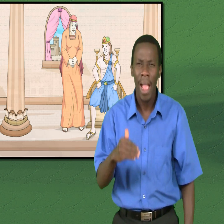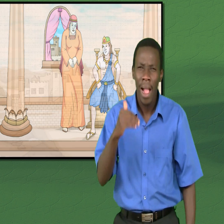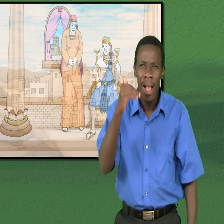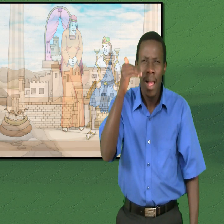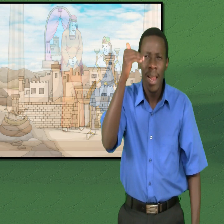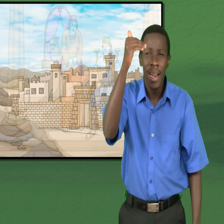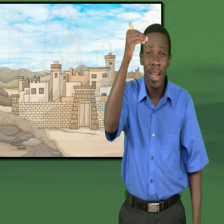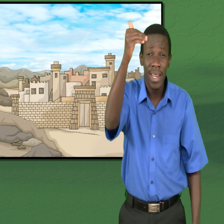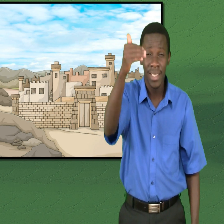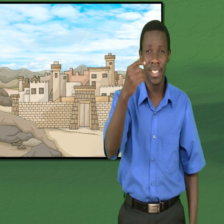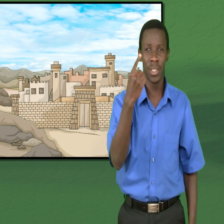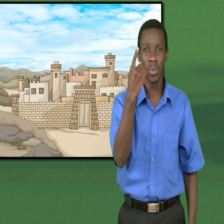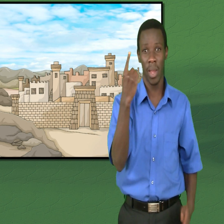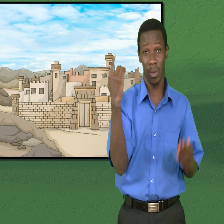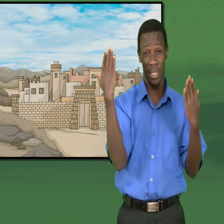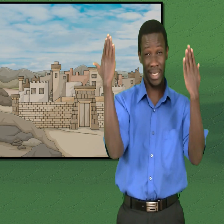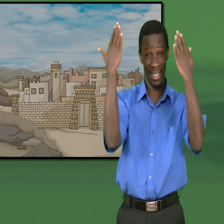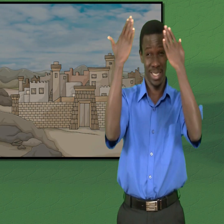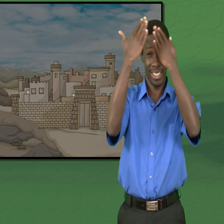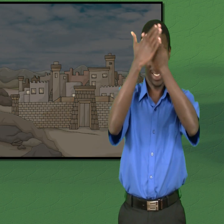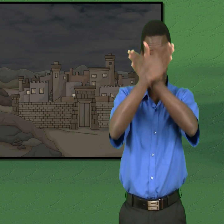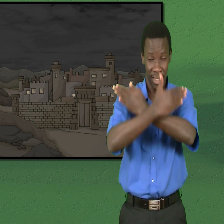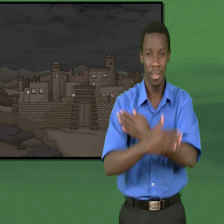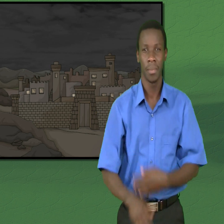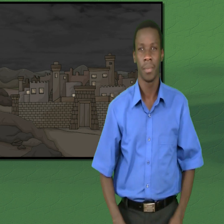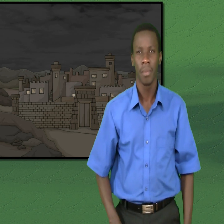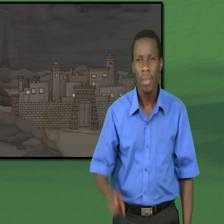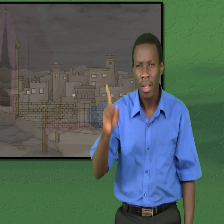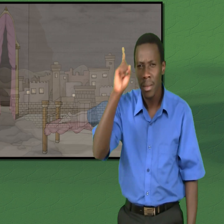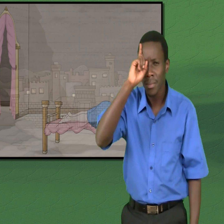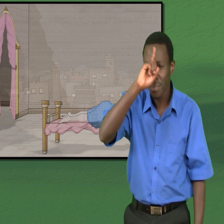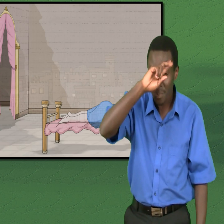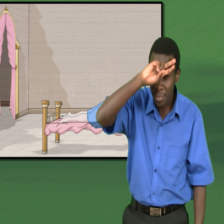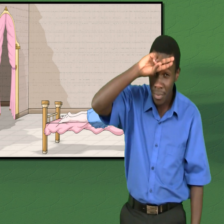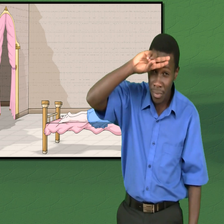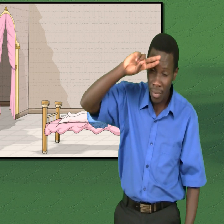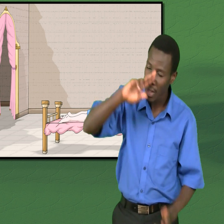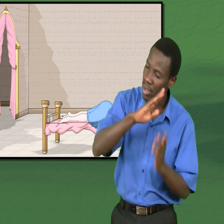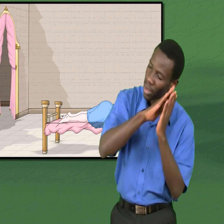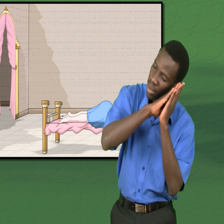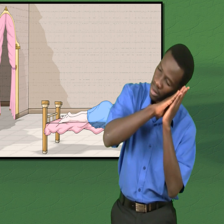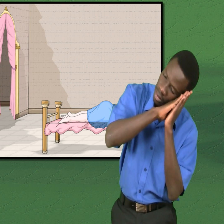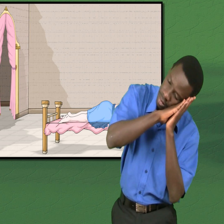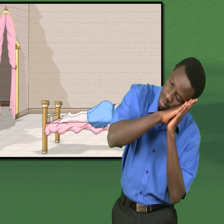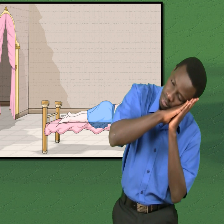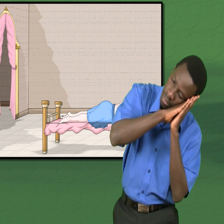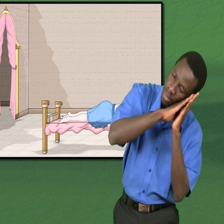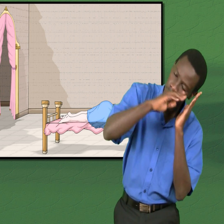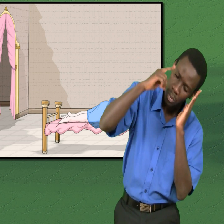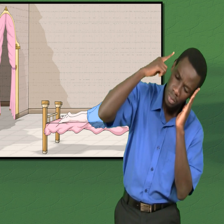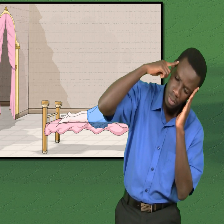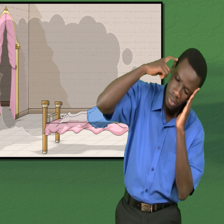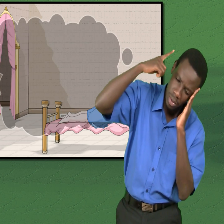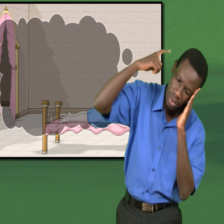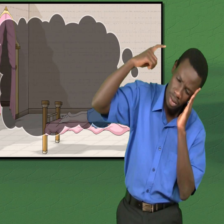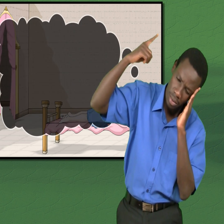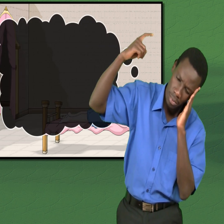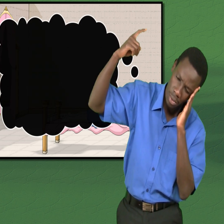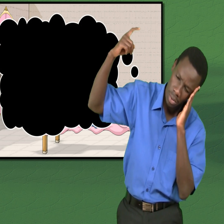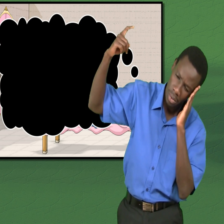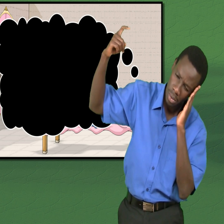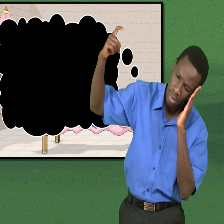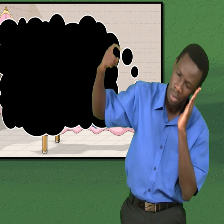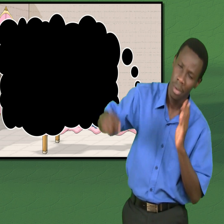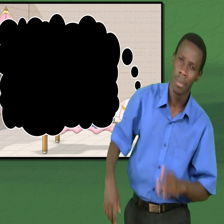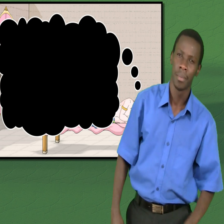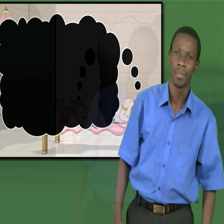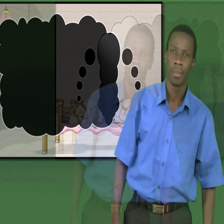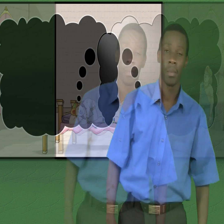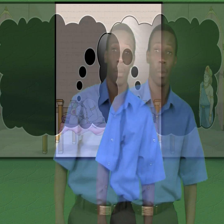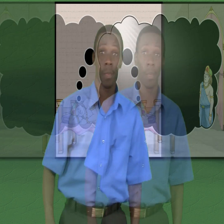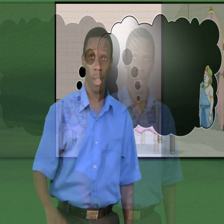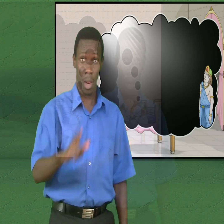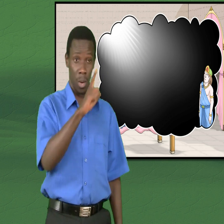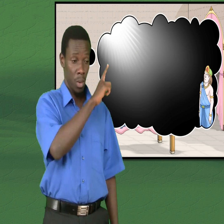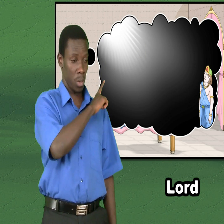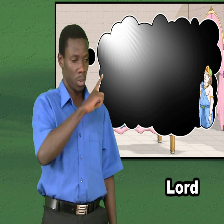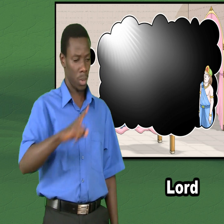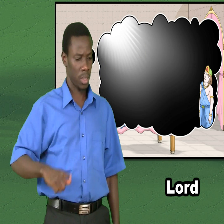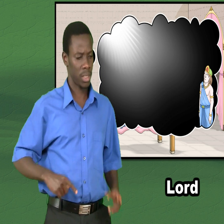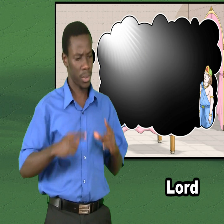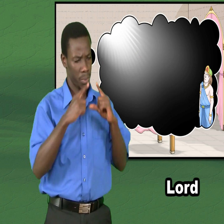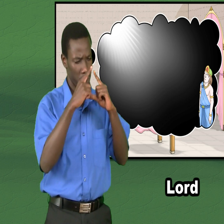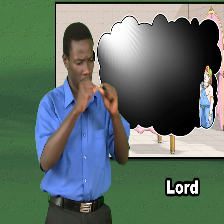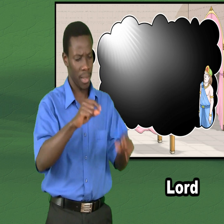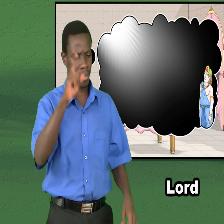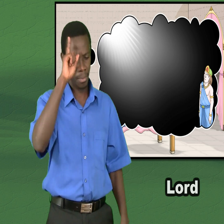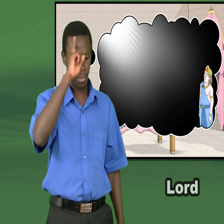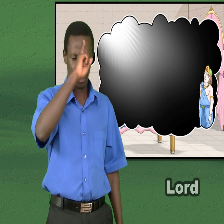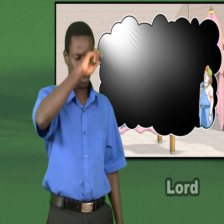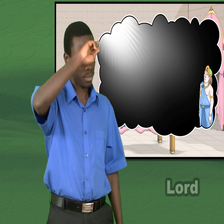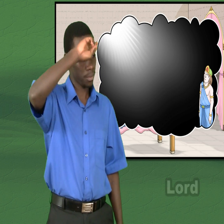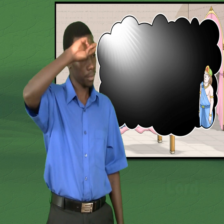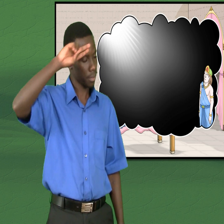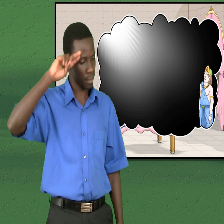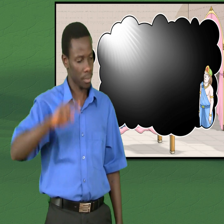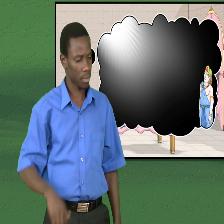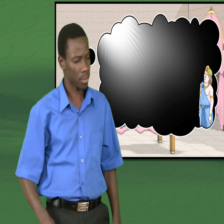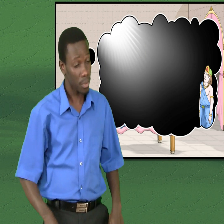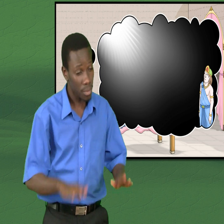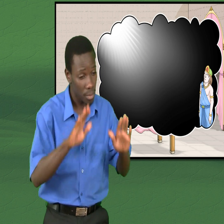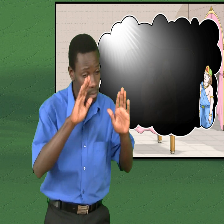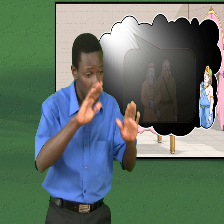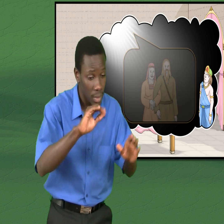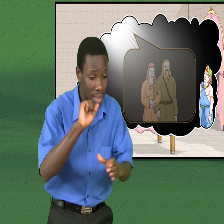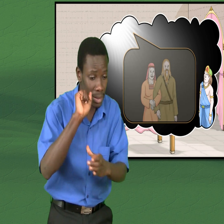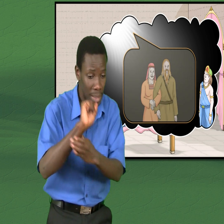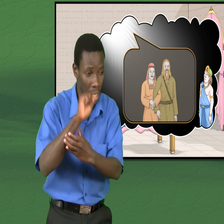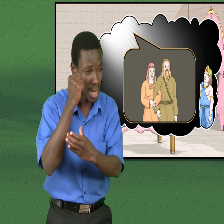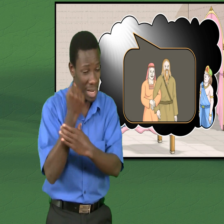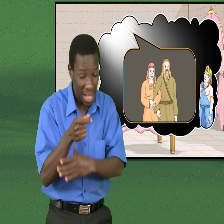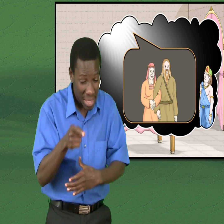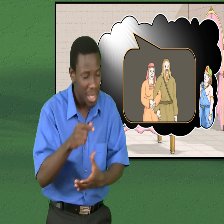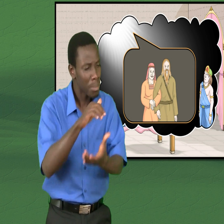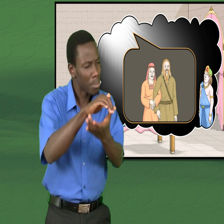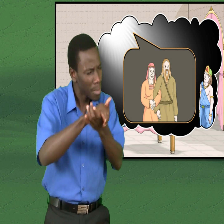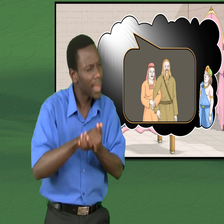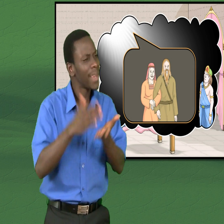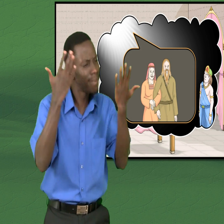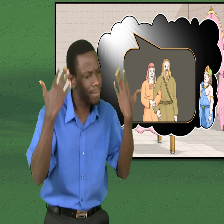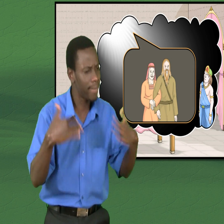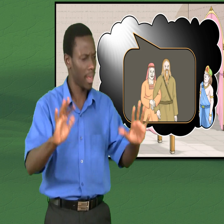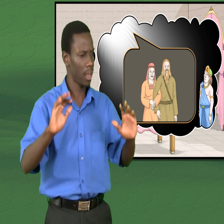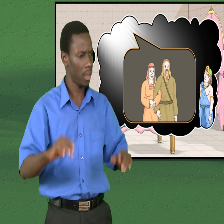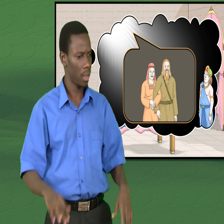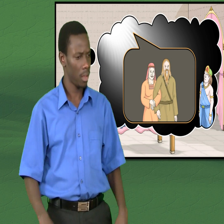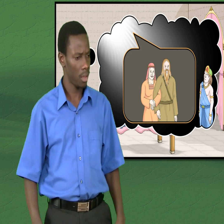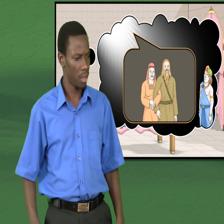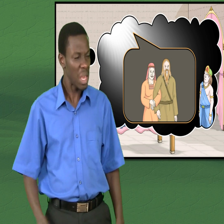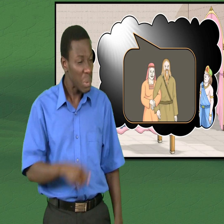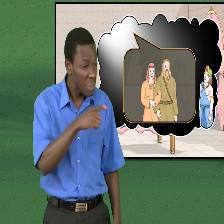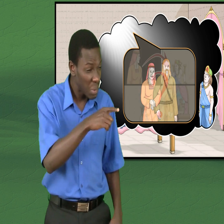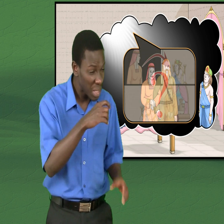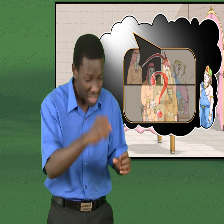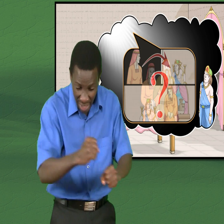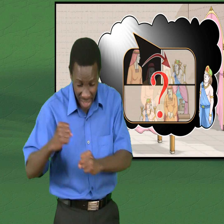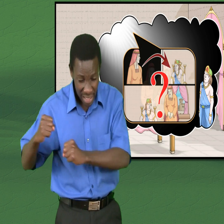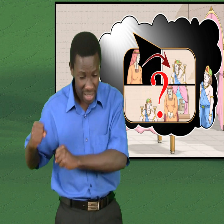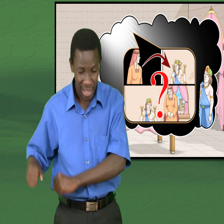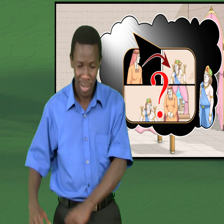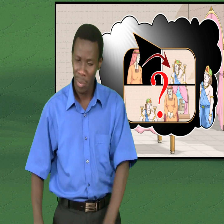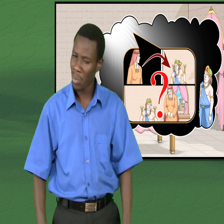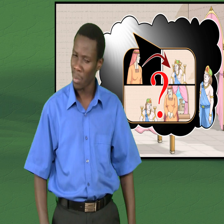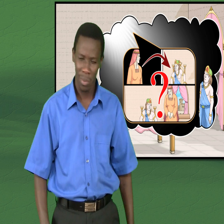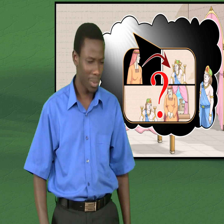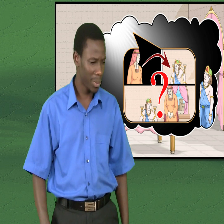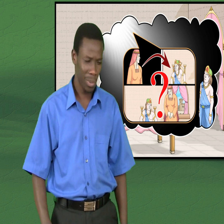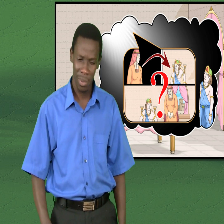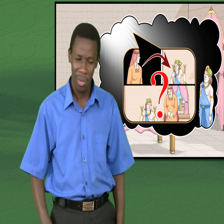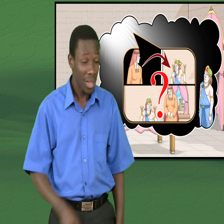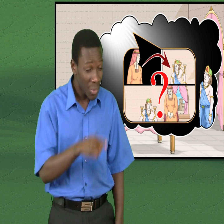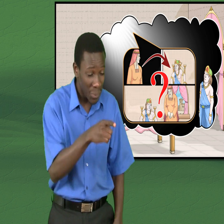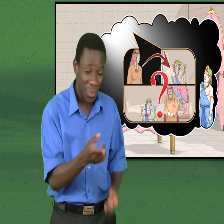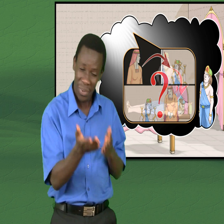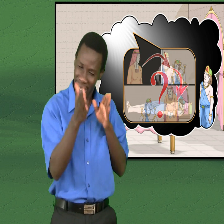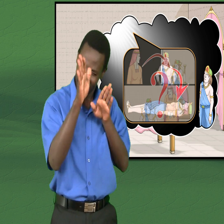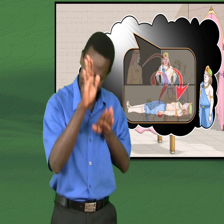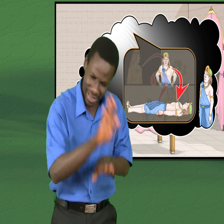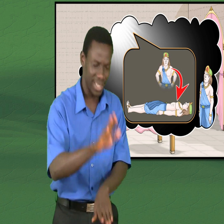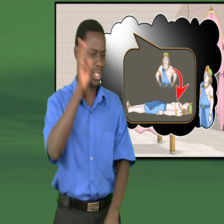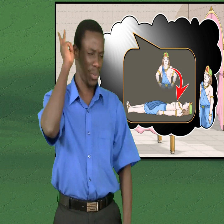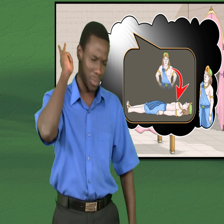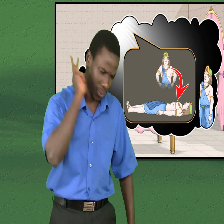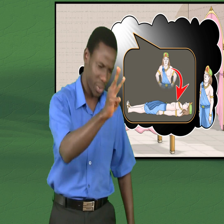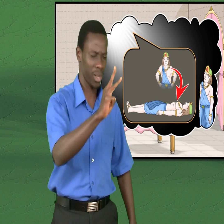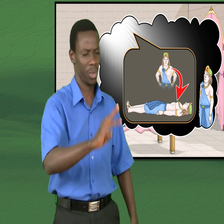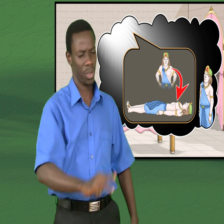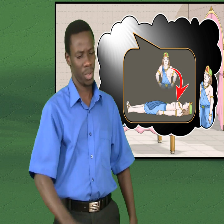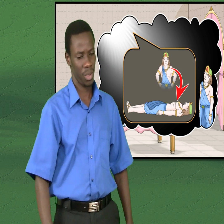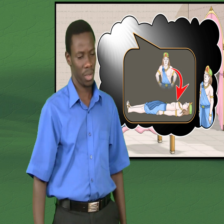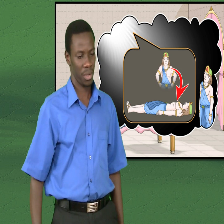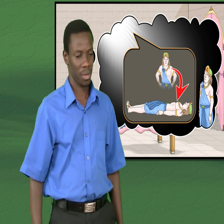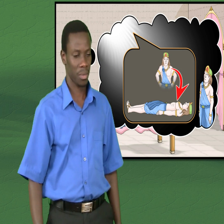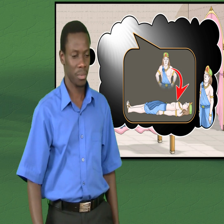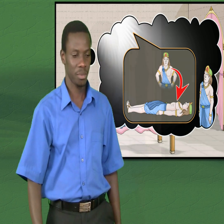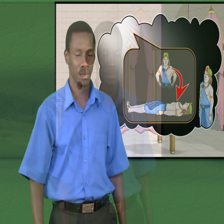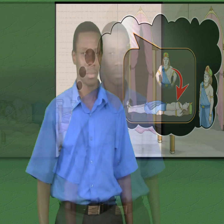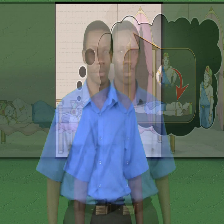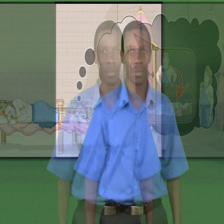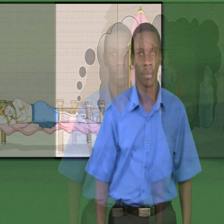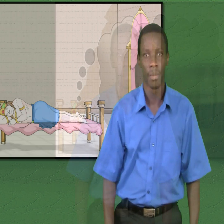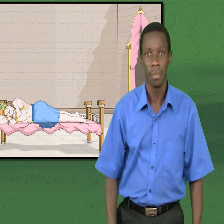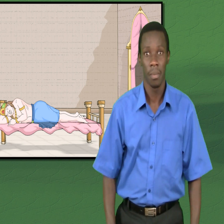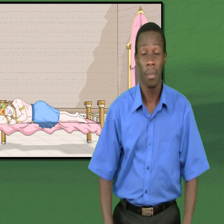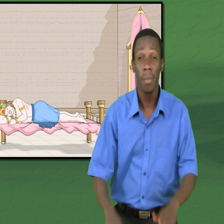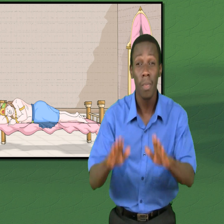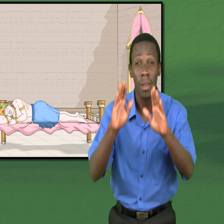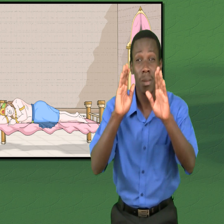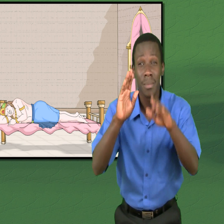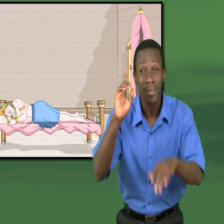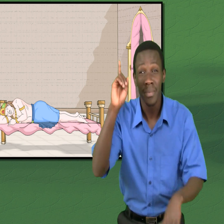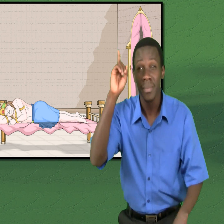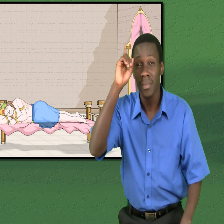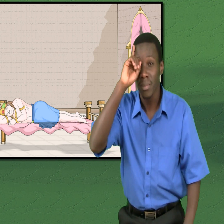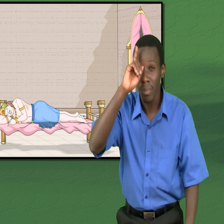One night, however, God came to Abimelech in a dream and told him, “You are as good as dead because of the woman you have taken, for she is a married woman.”